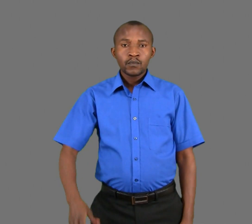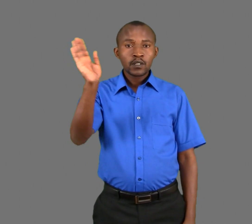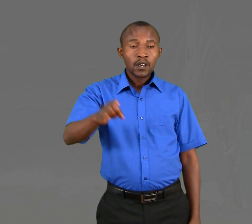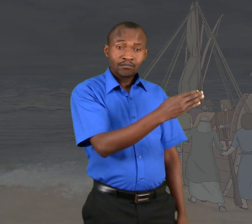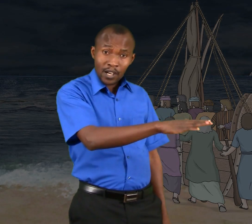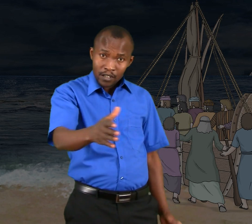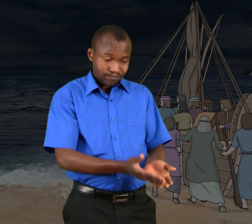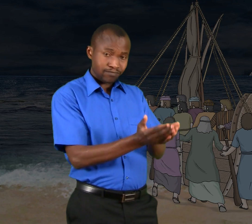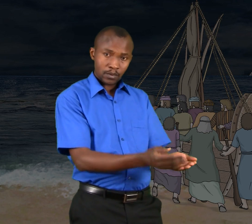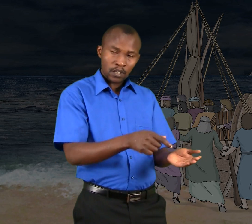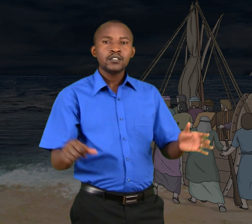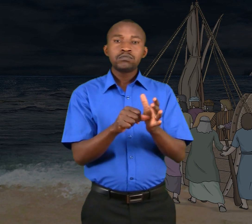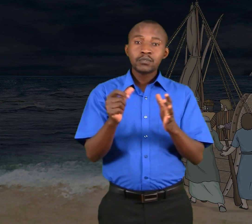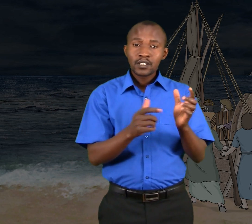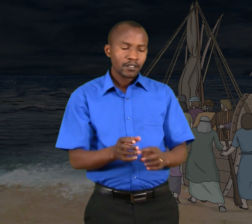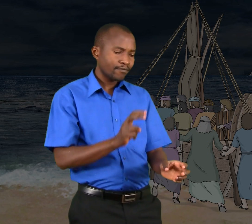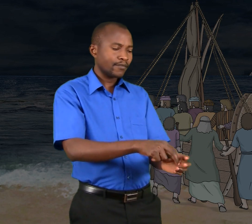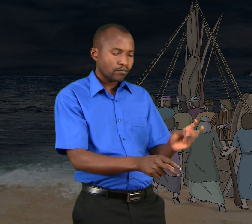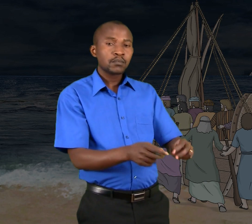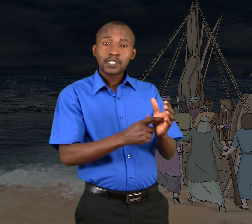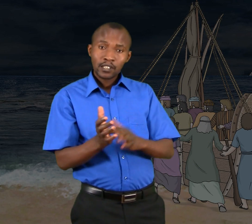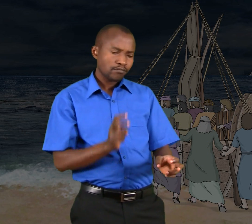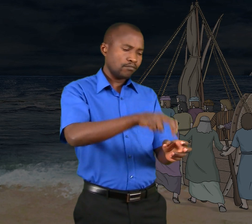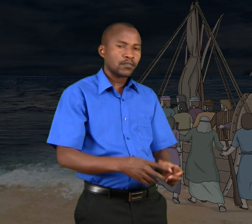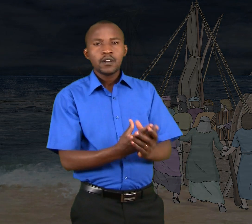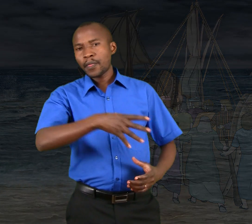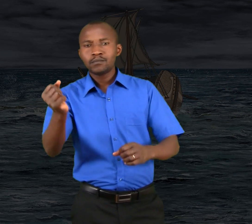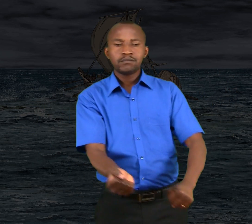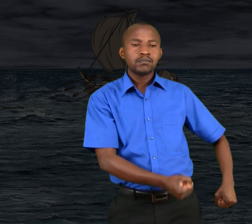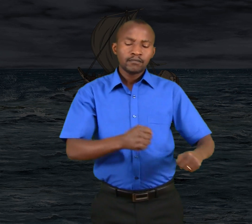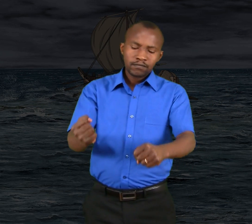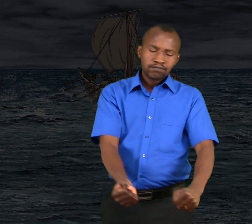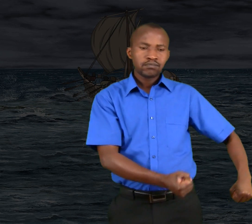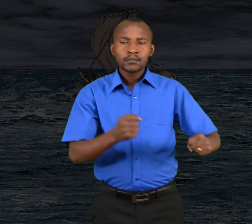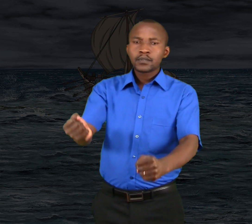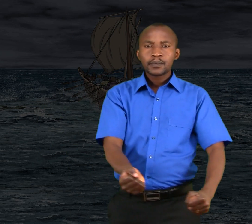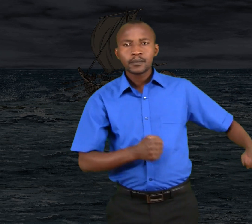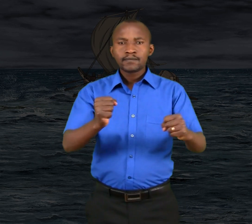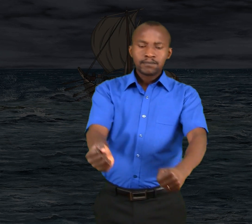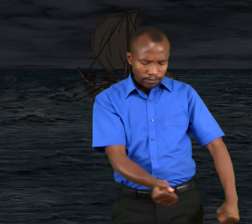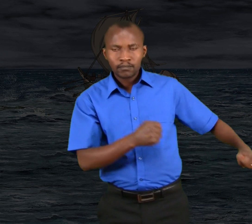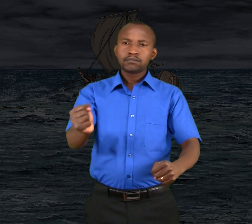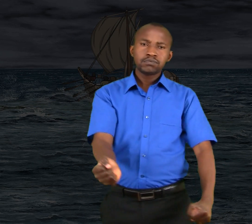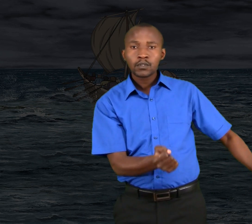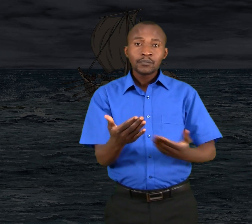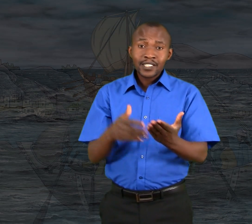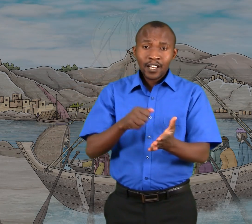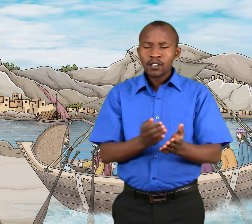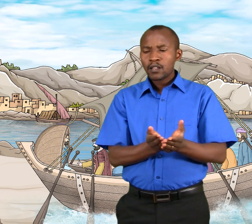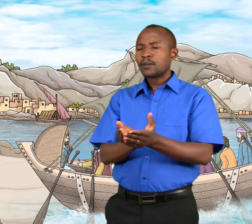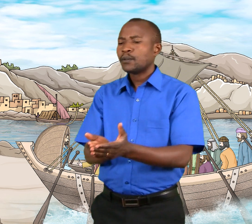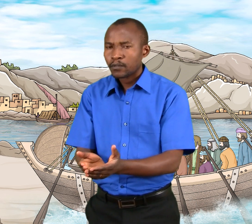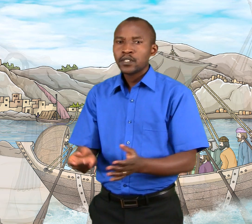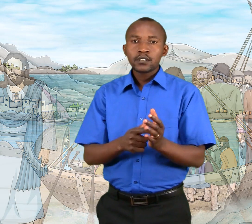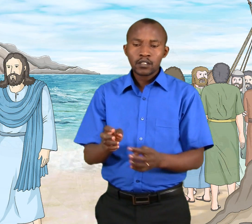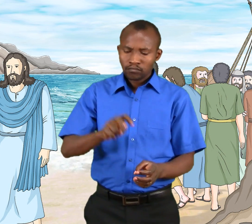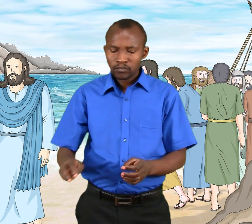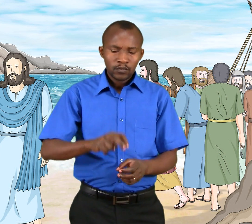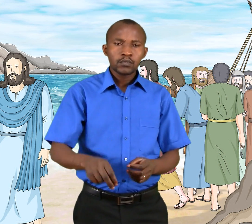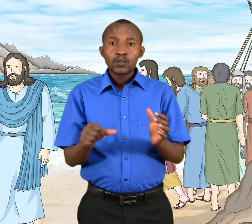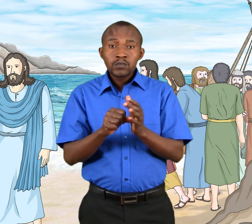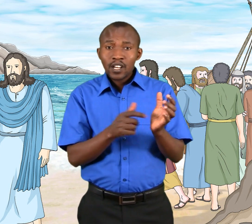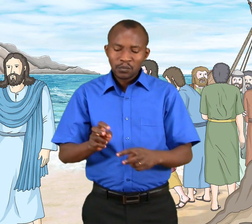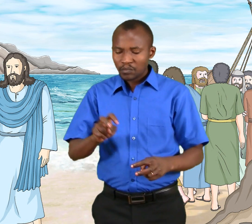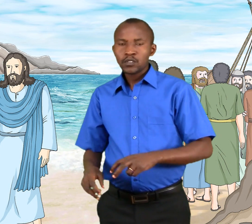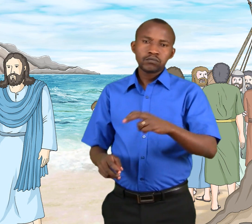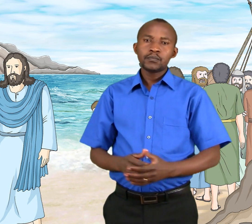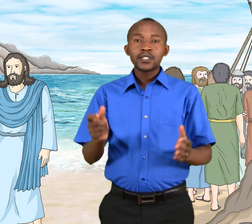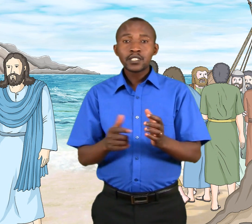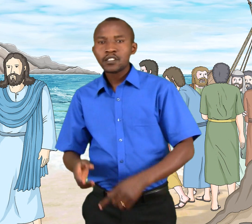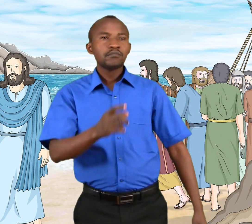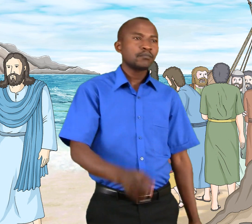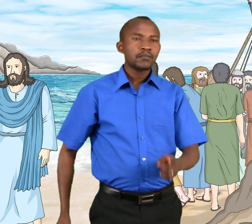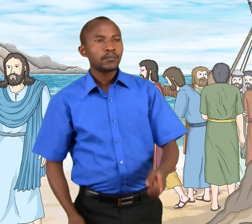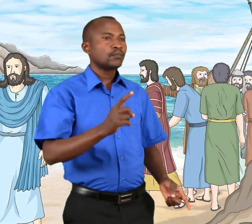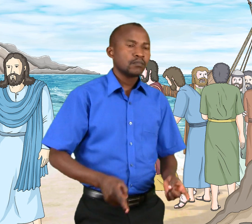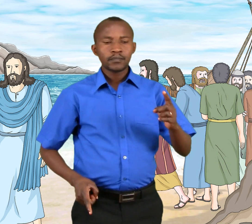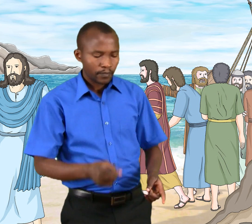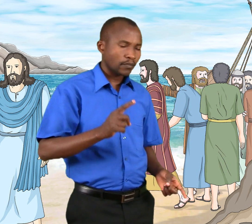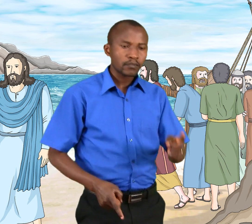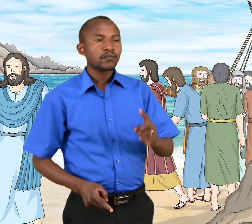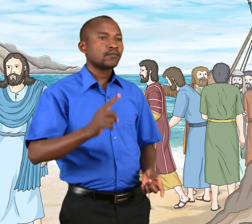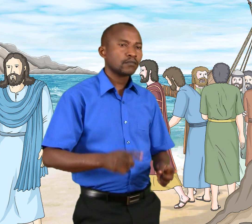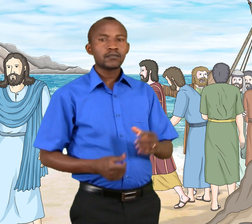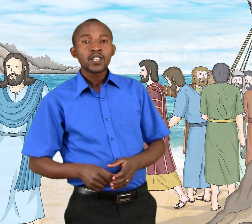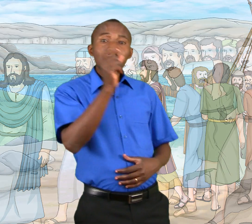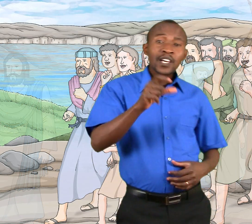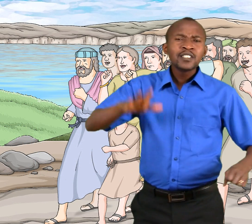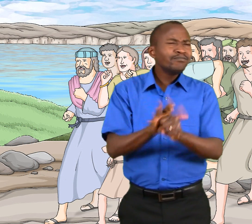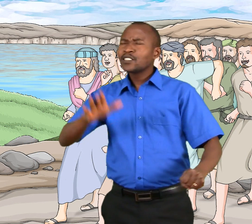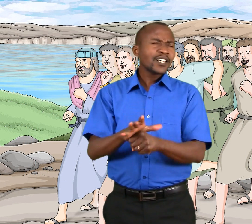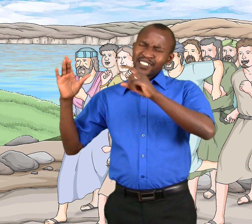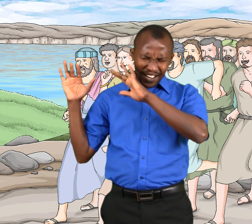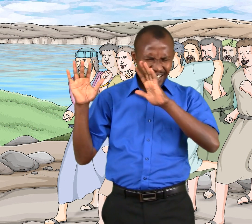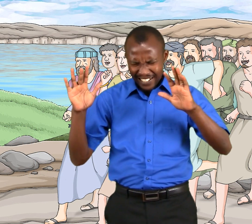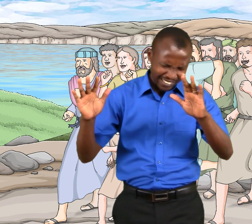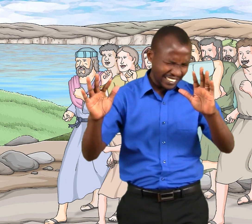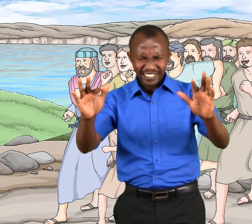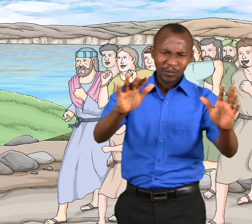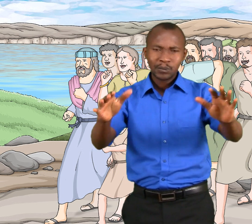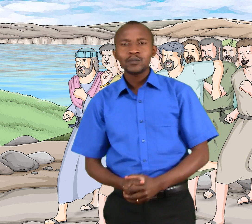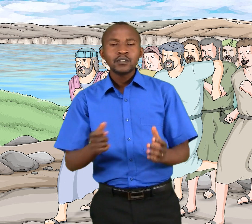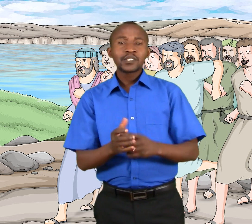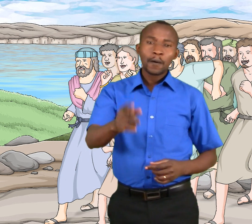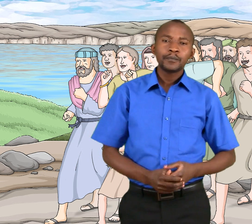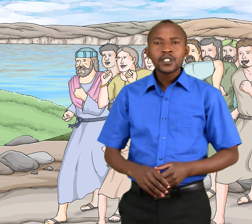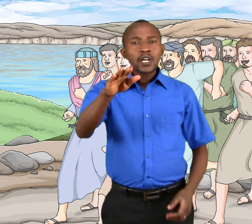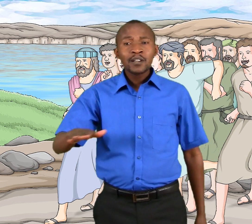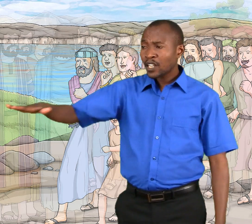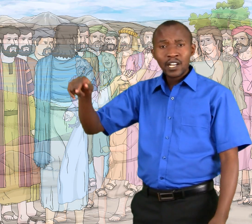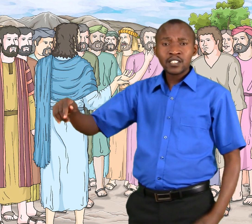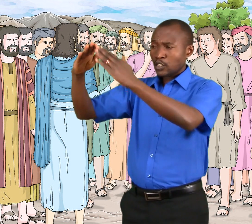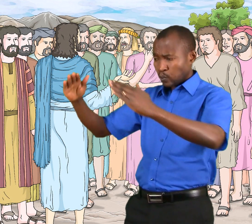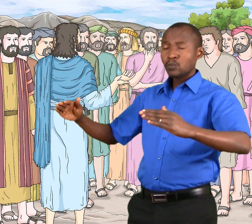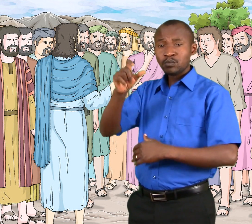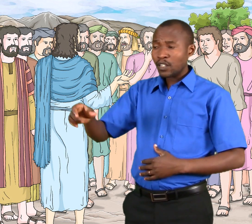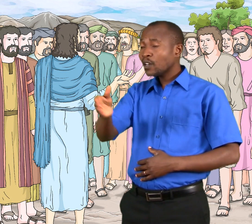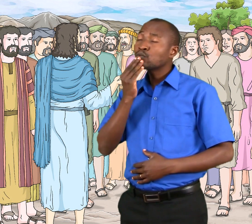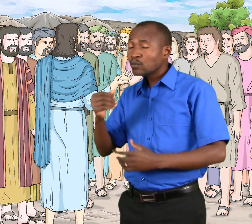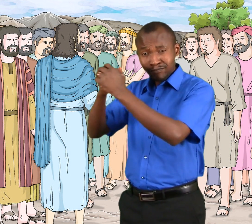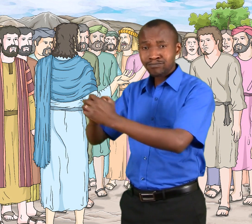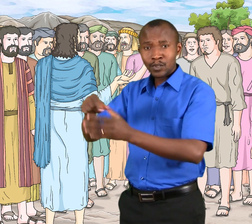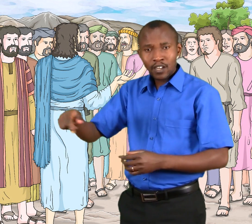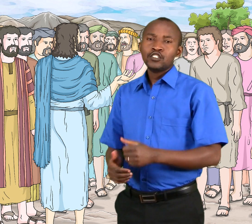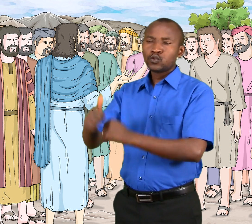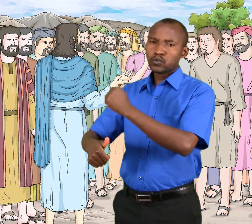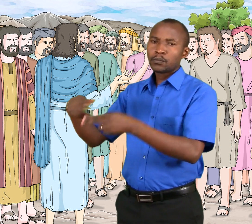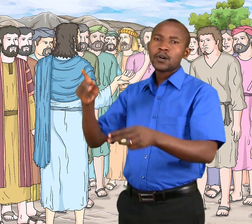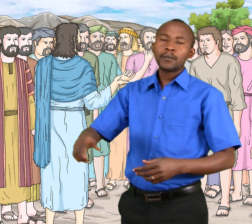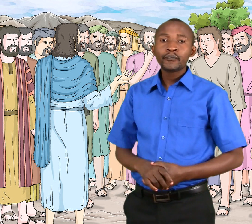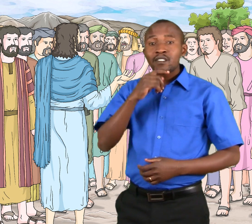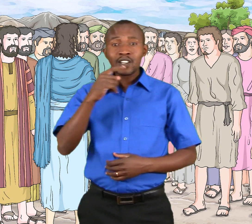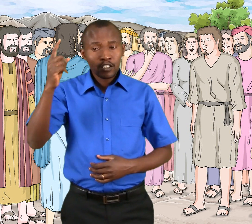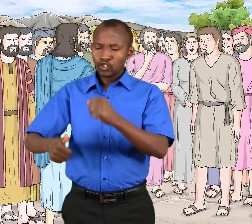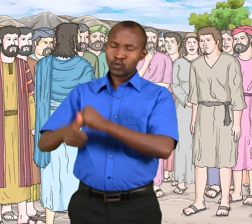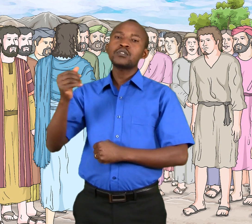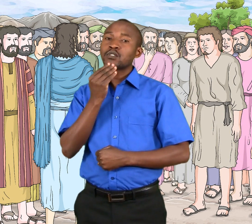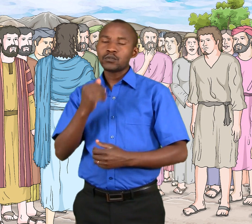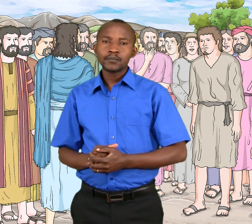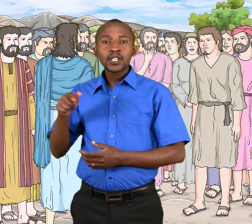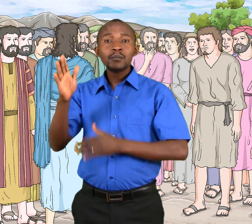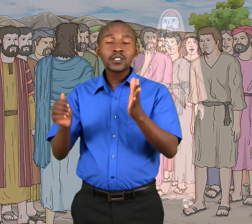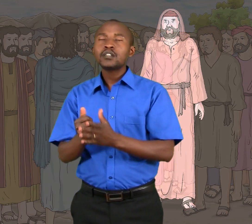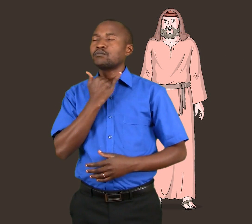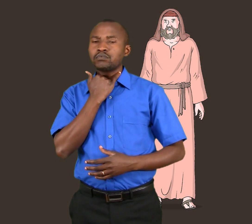When Jesus had again crossed by boat to the other side, a large crowd gathered around Him beside the sea.